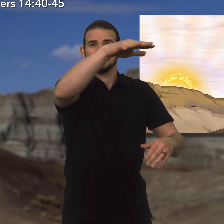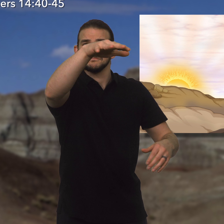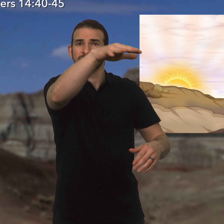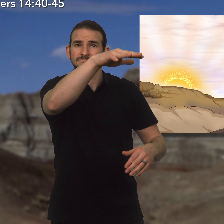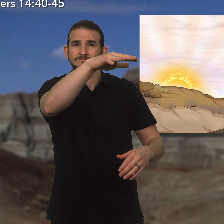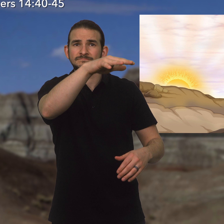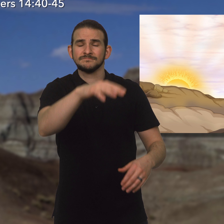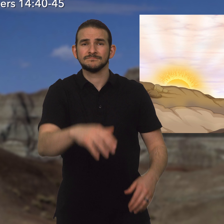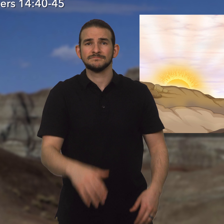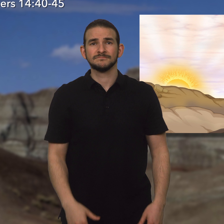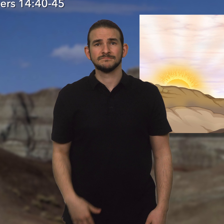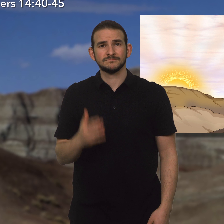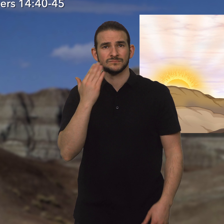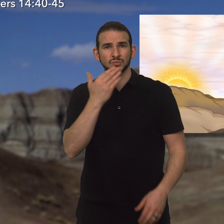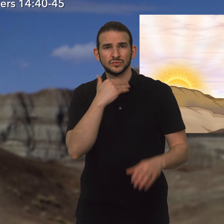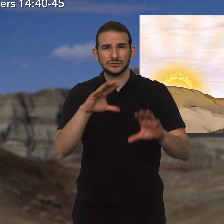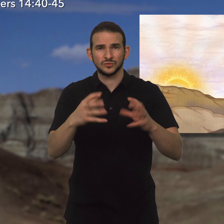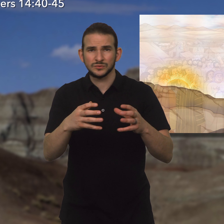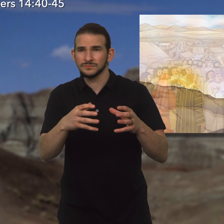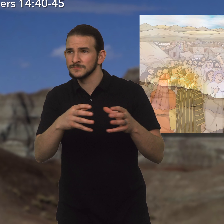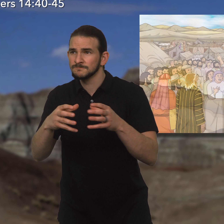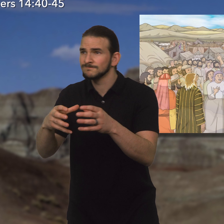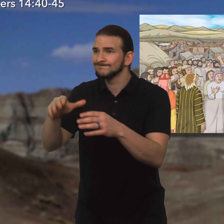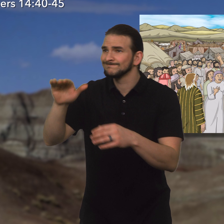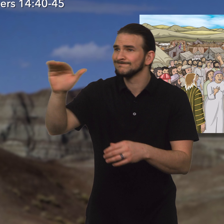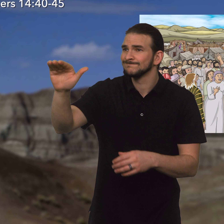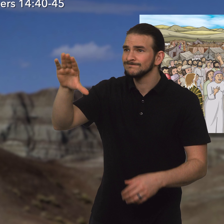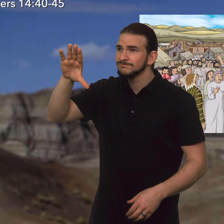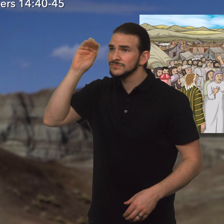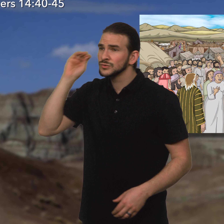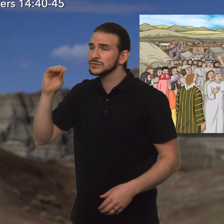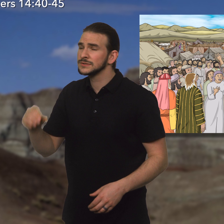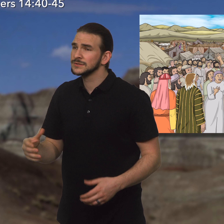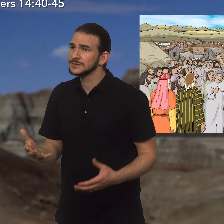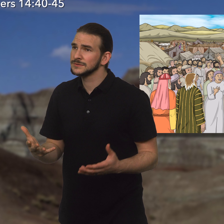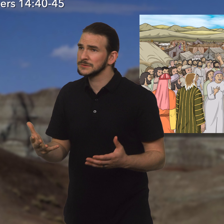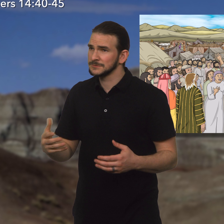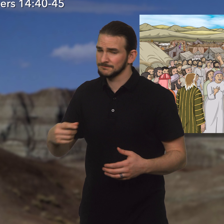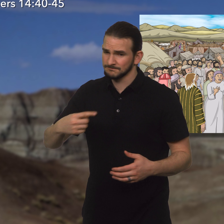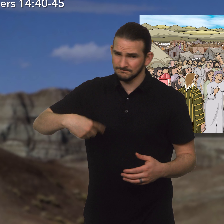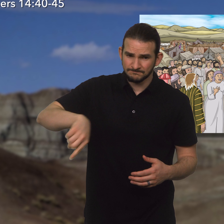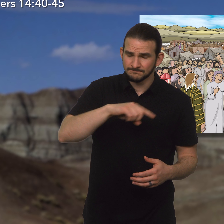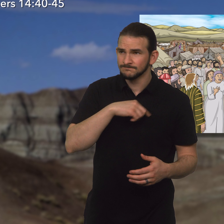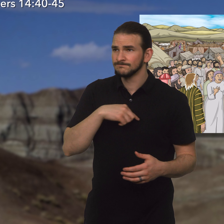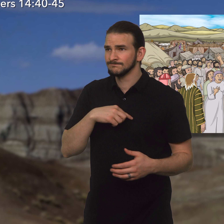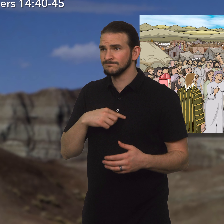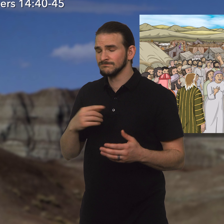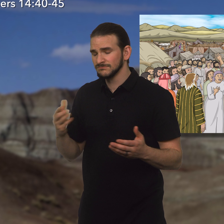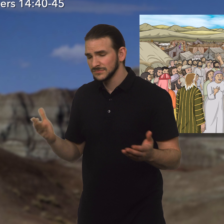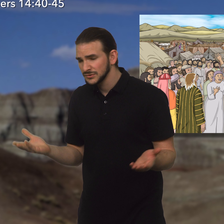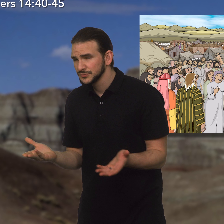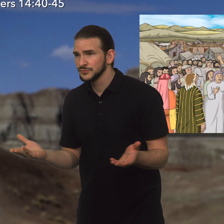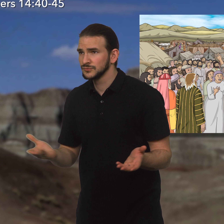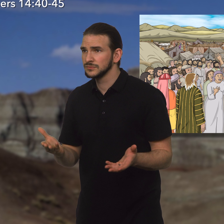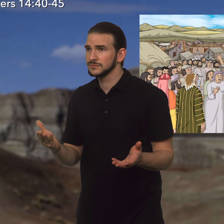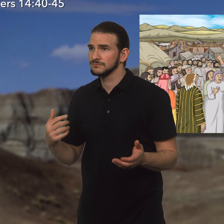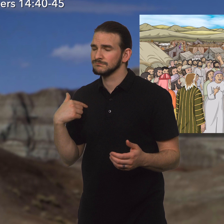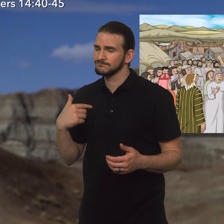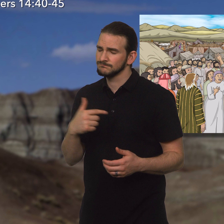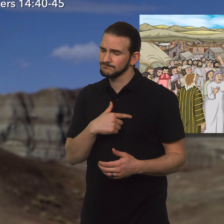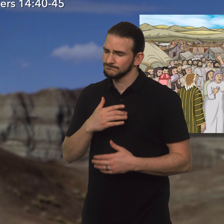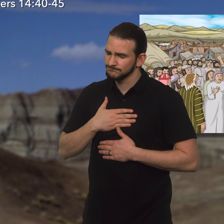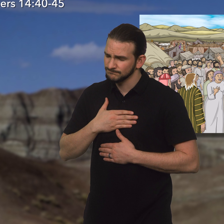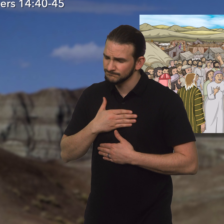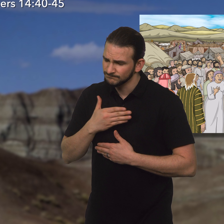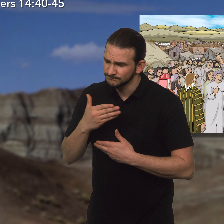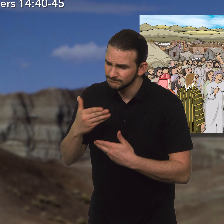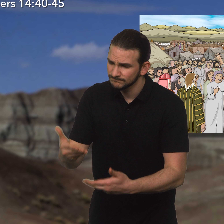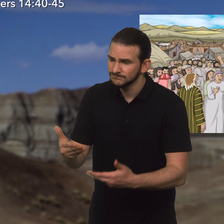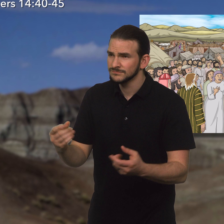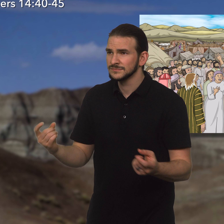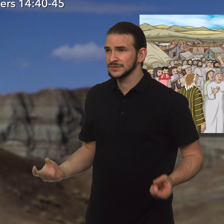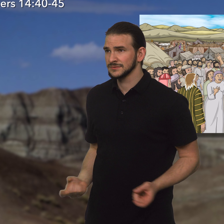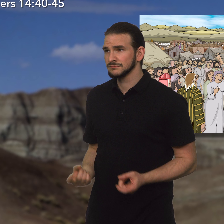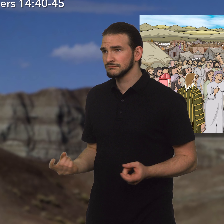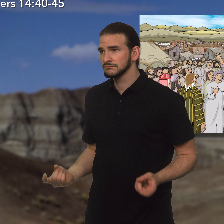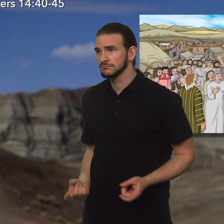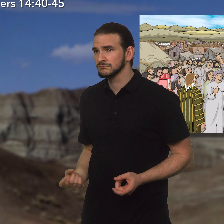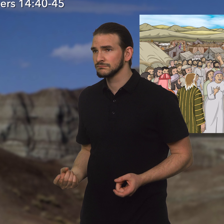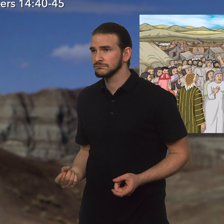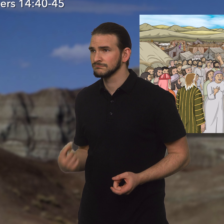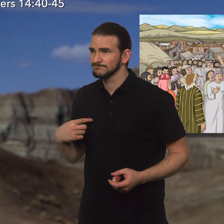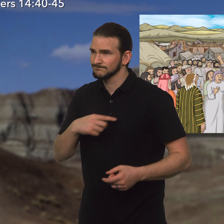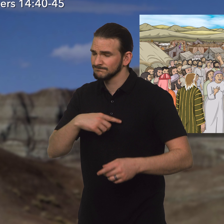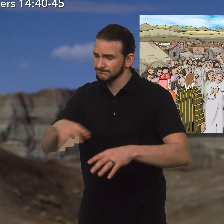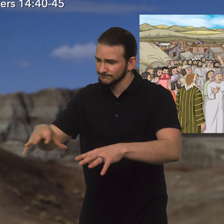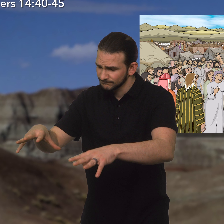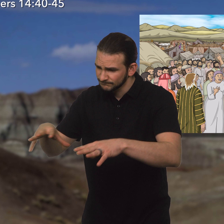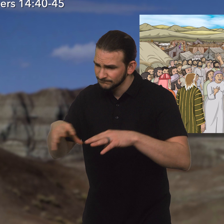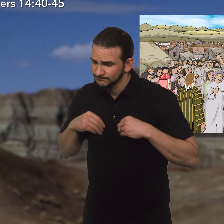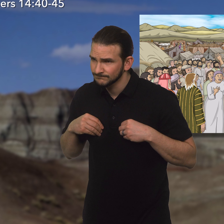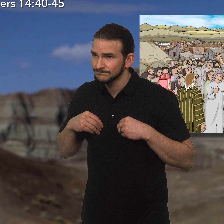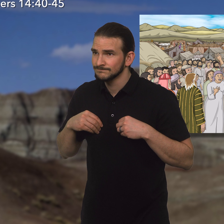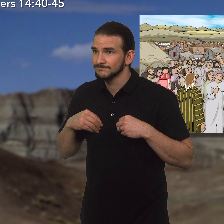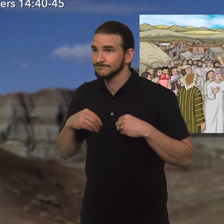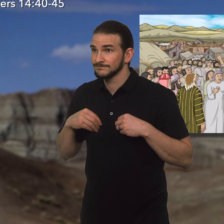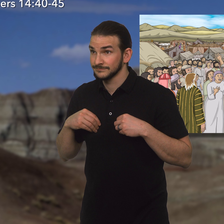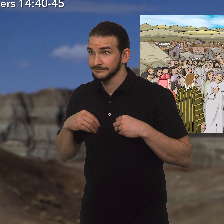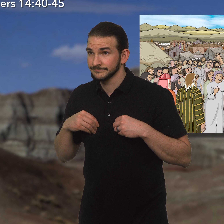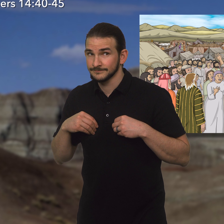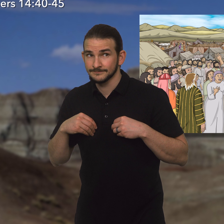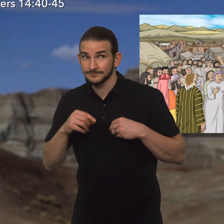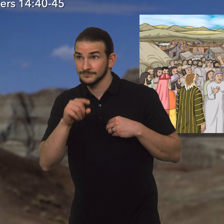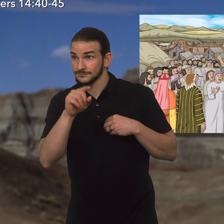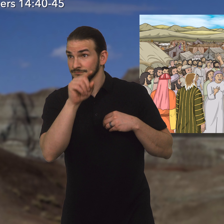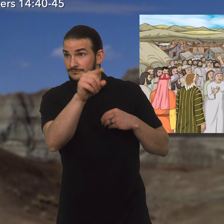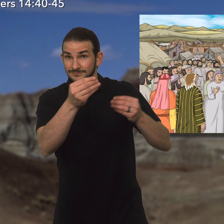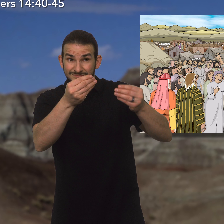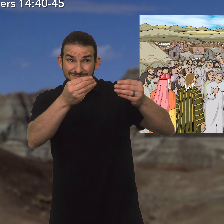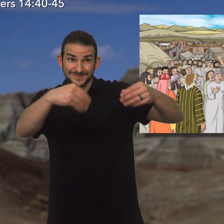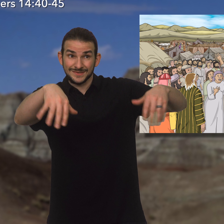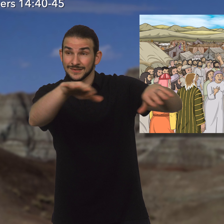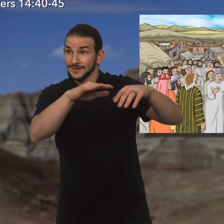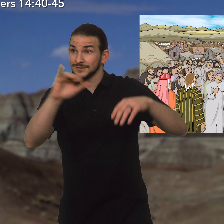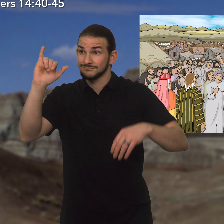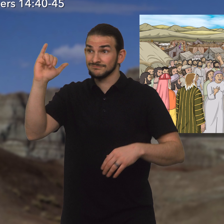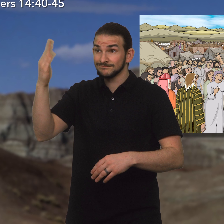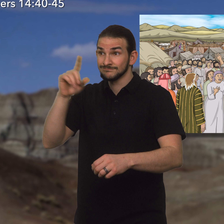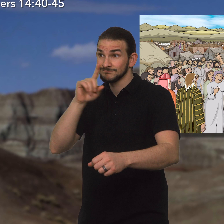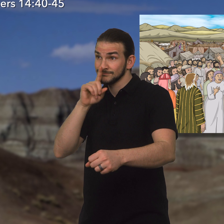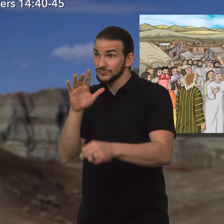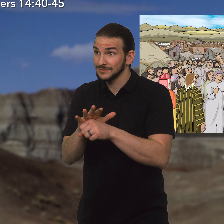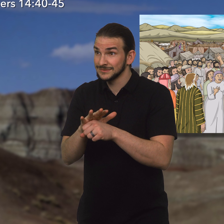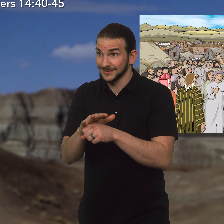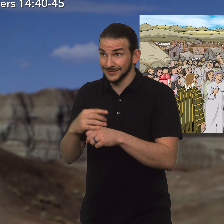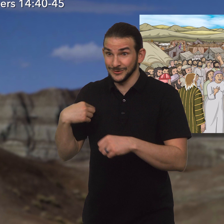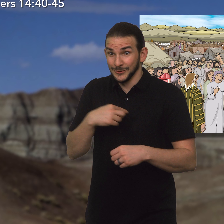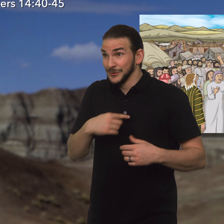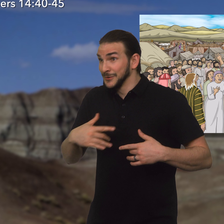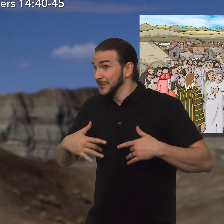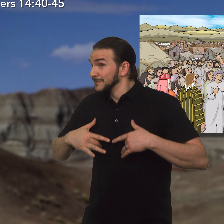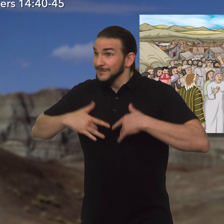“We have indeed sinned,” they said, “but we will go to the place the LORD has promised.”